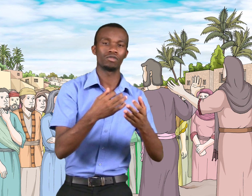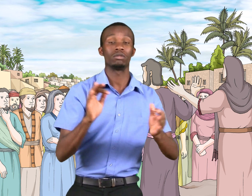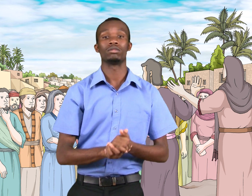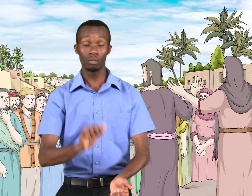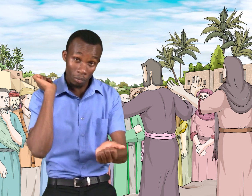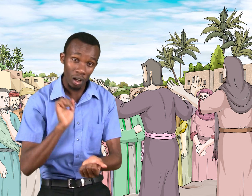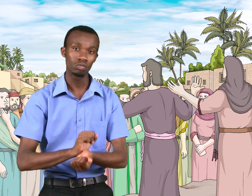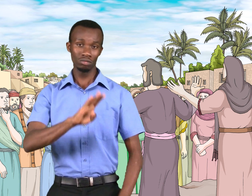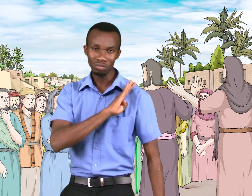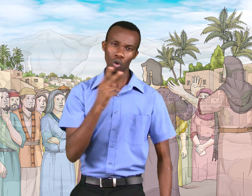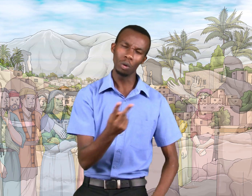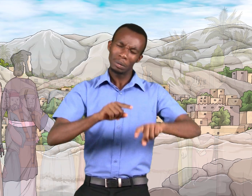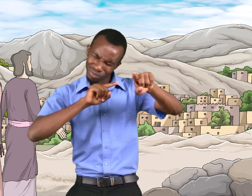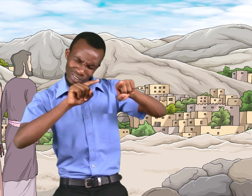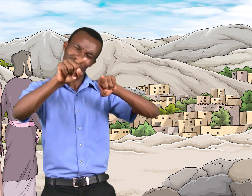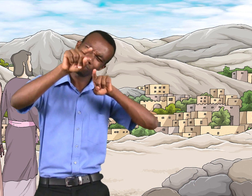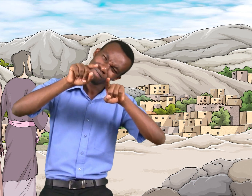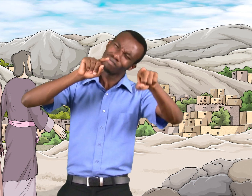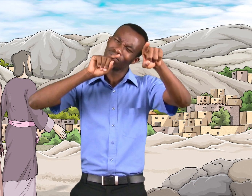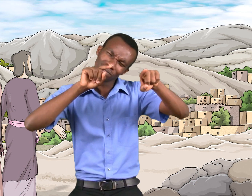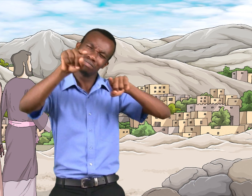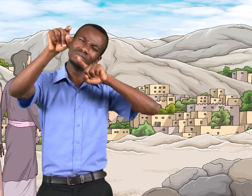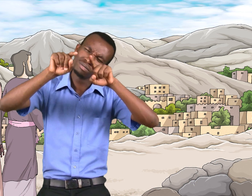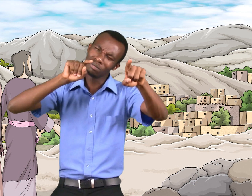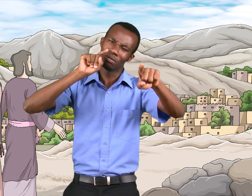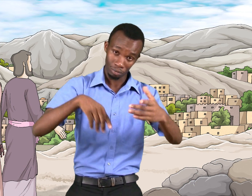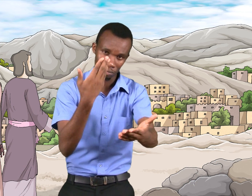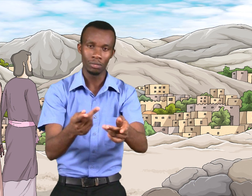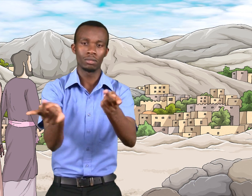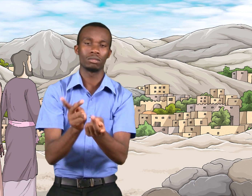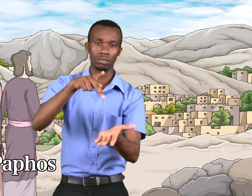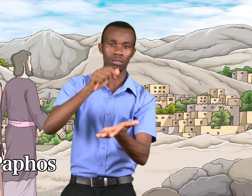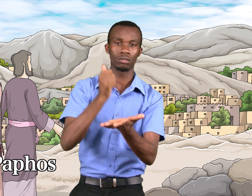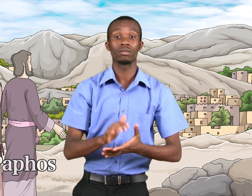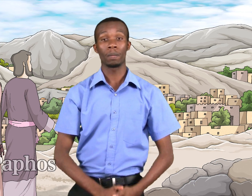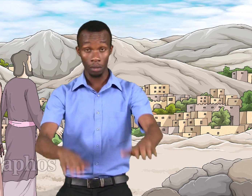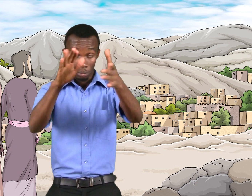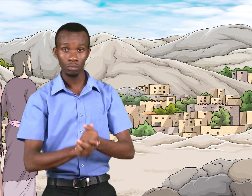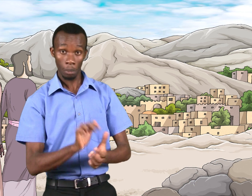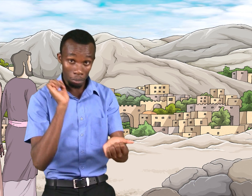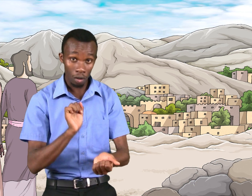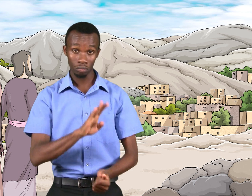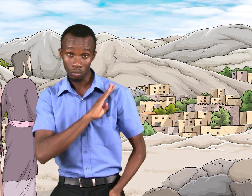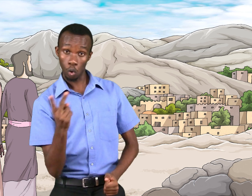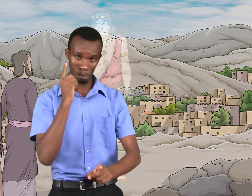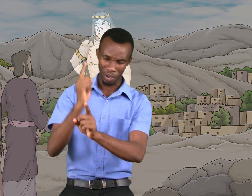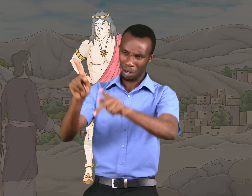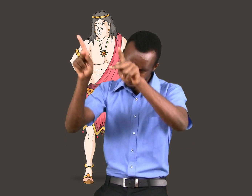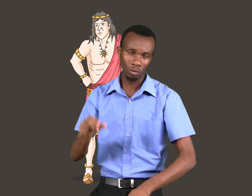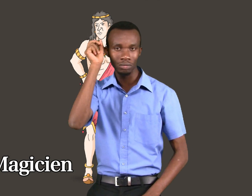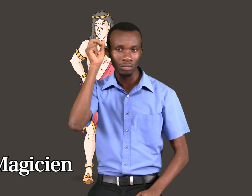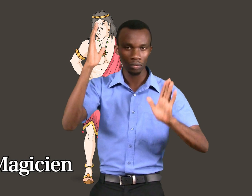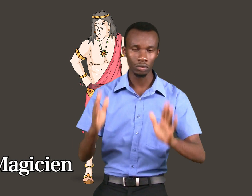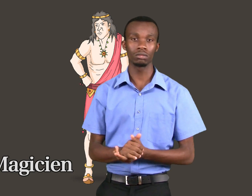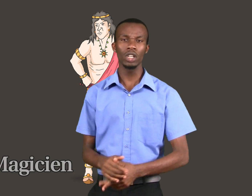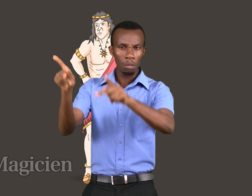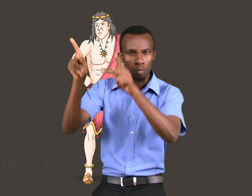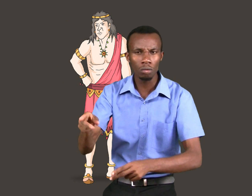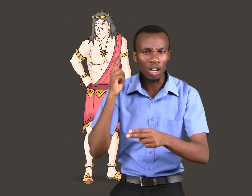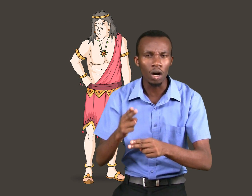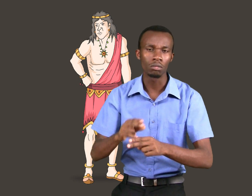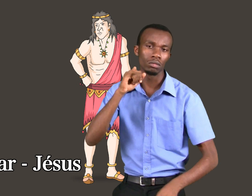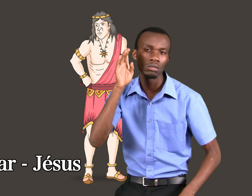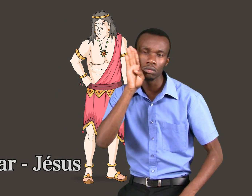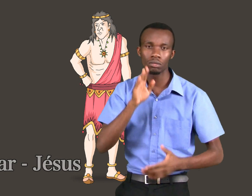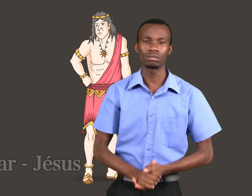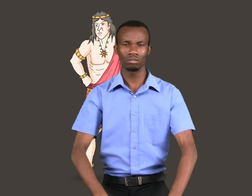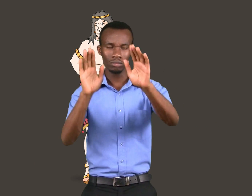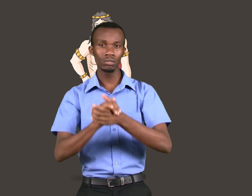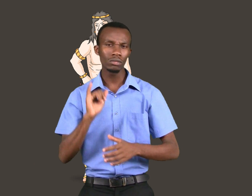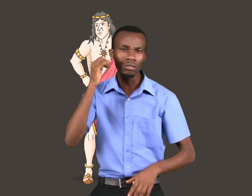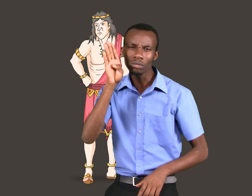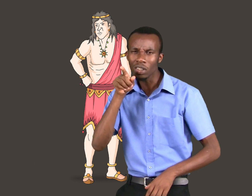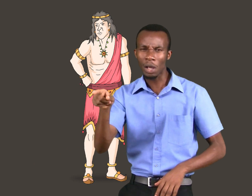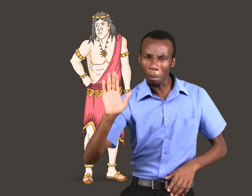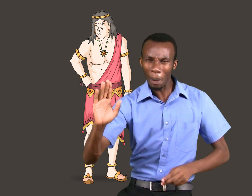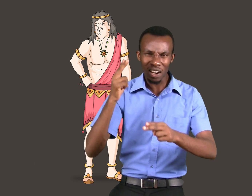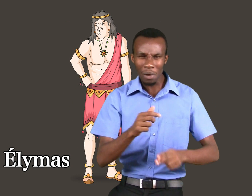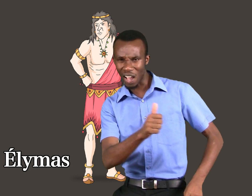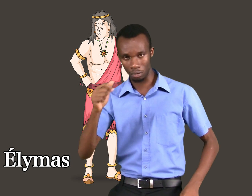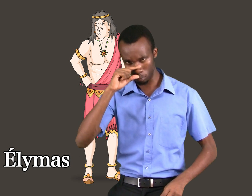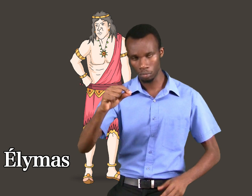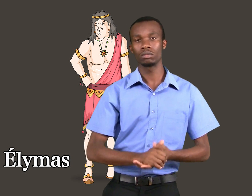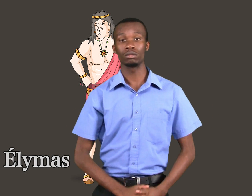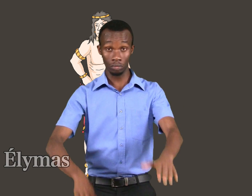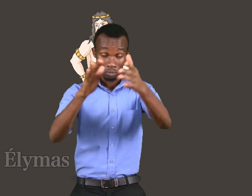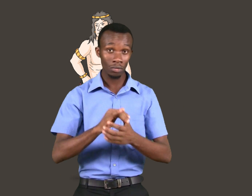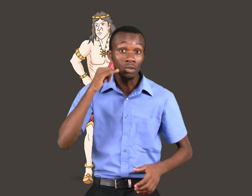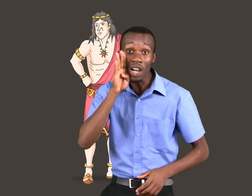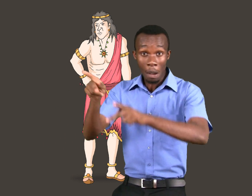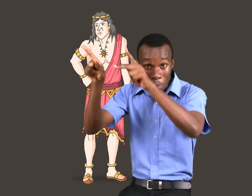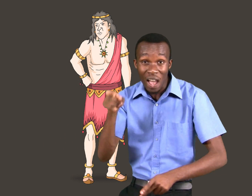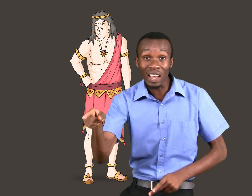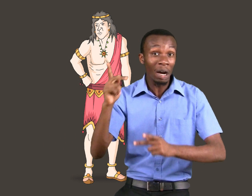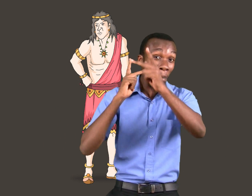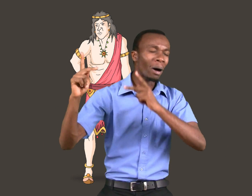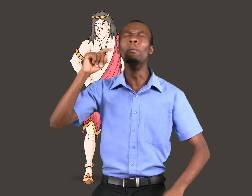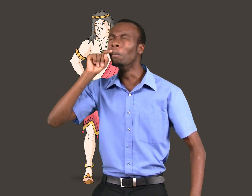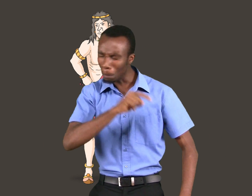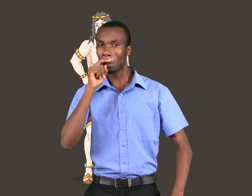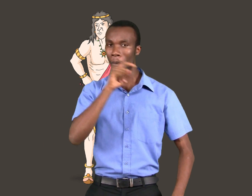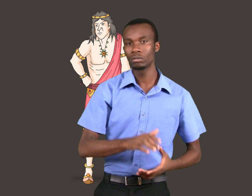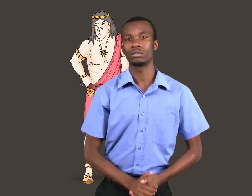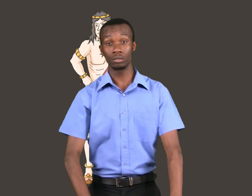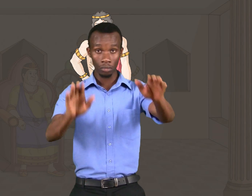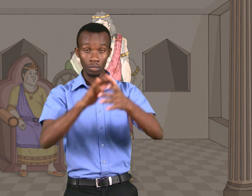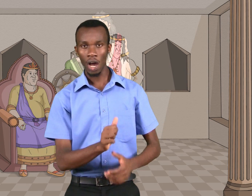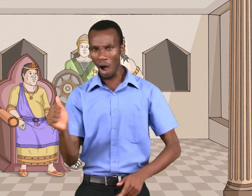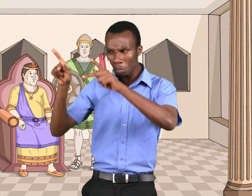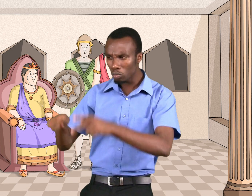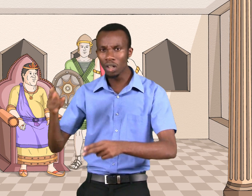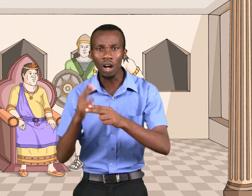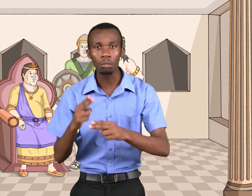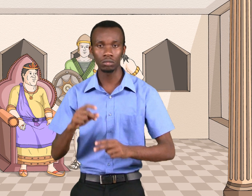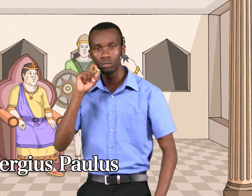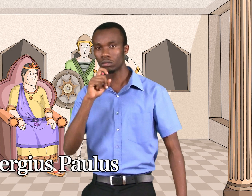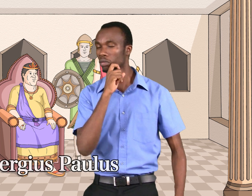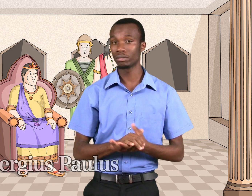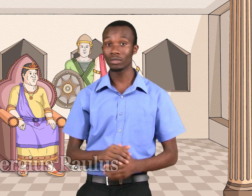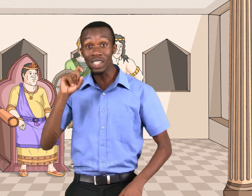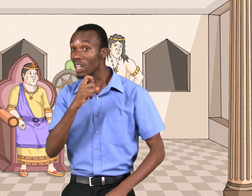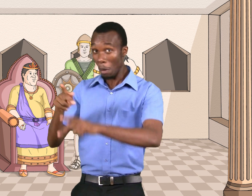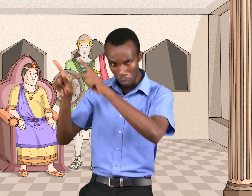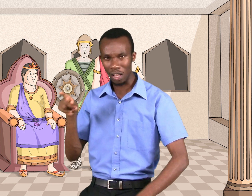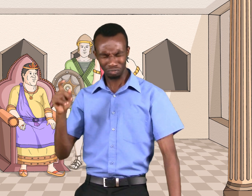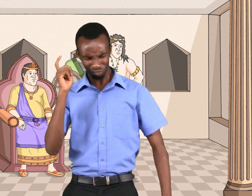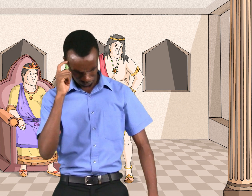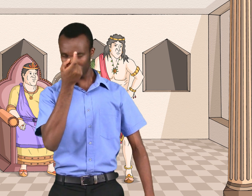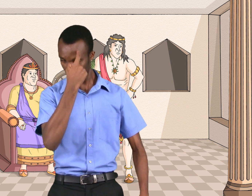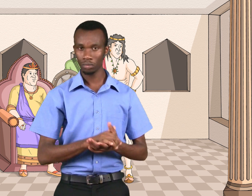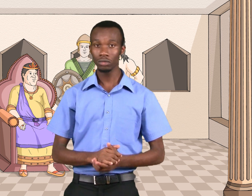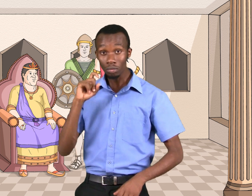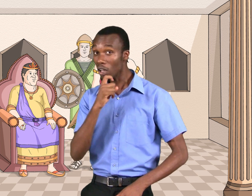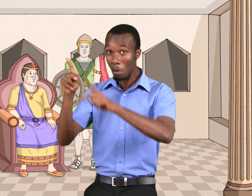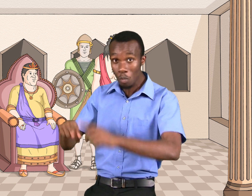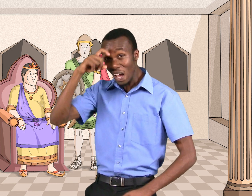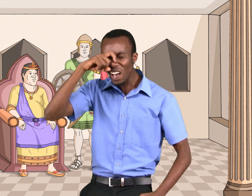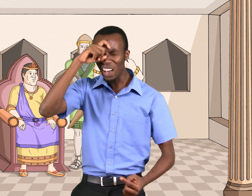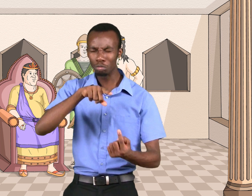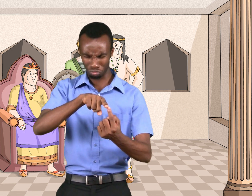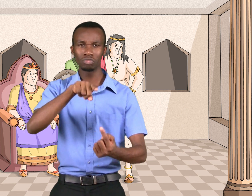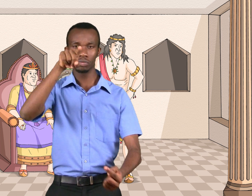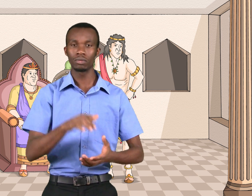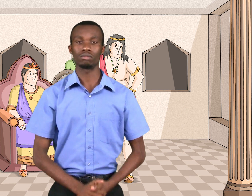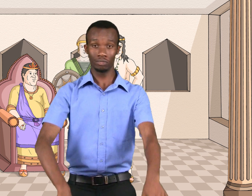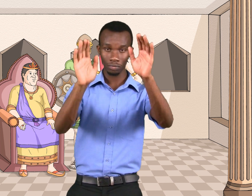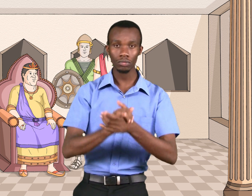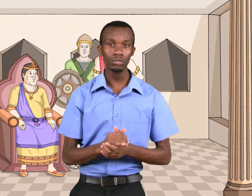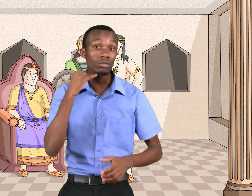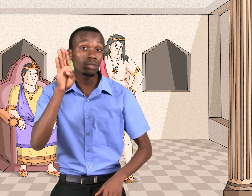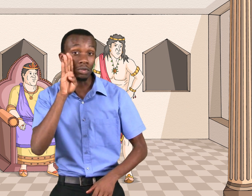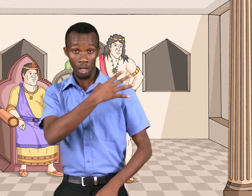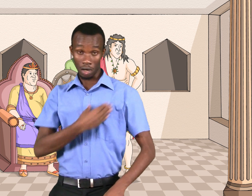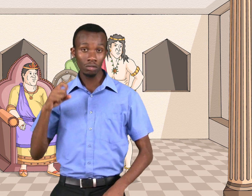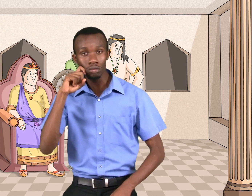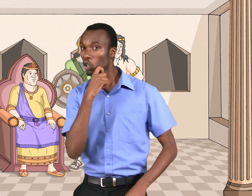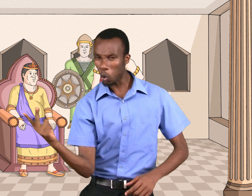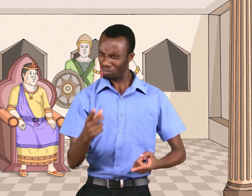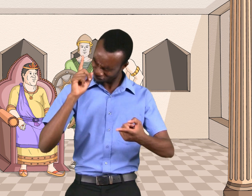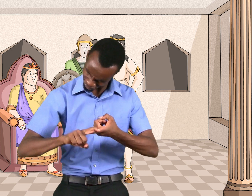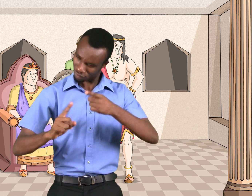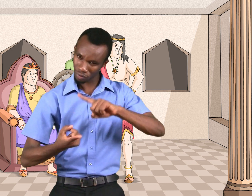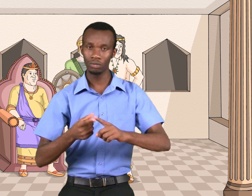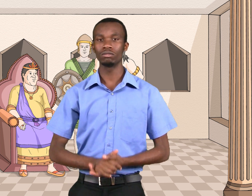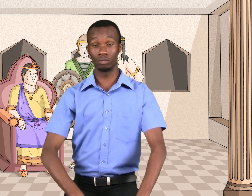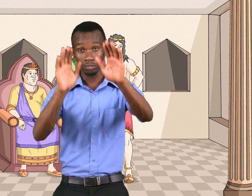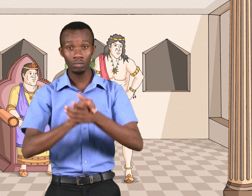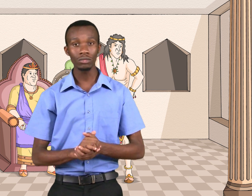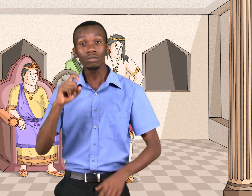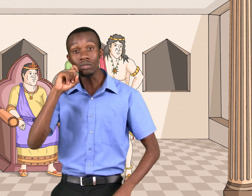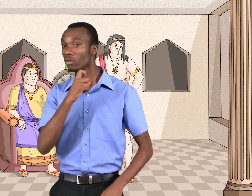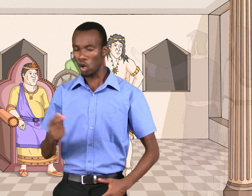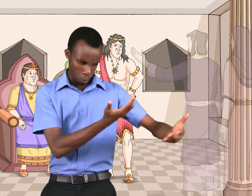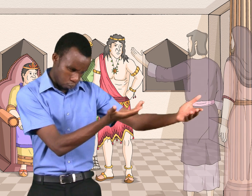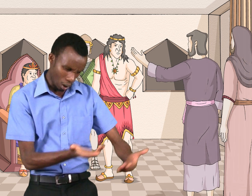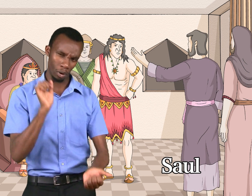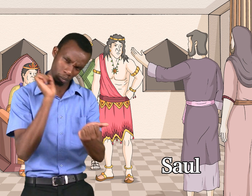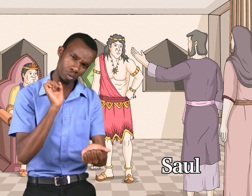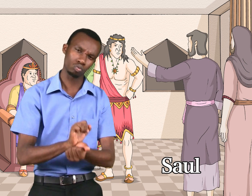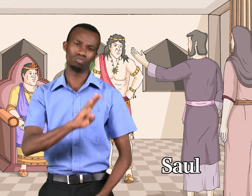They traveled through the whole island as far as Paphos, where they found a Jewish sorcerer and false prophet named Bar-Jesus, an attendant of the proconsul, Sergius Paulus.